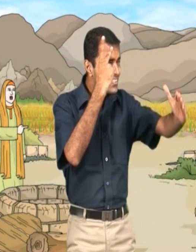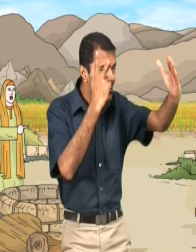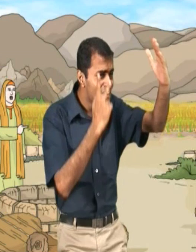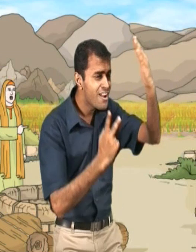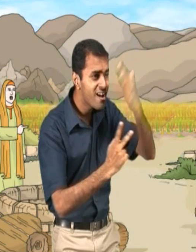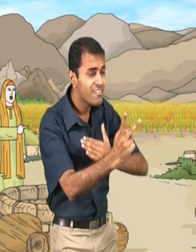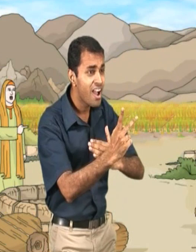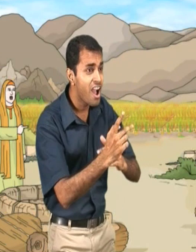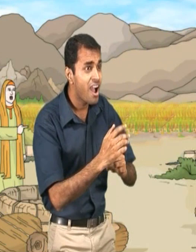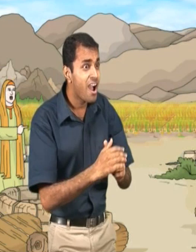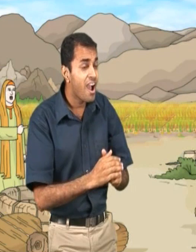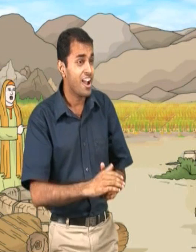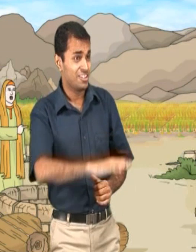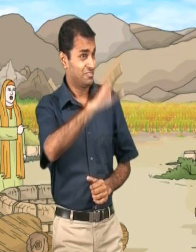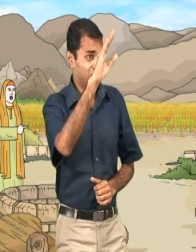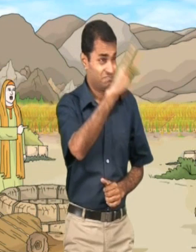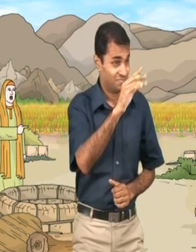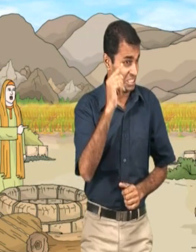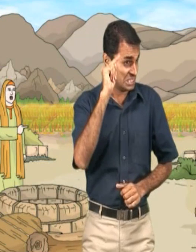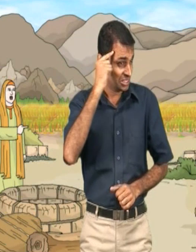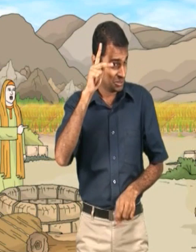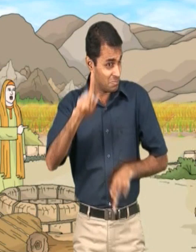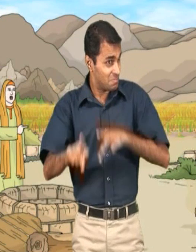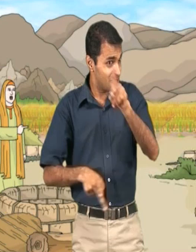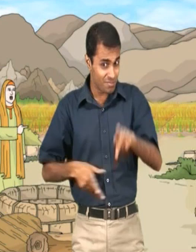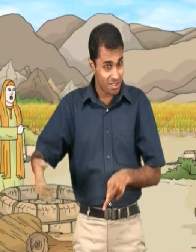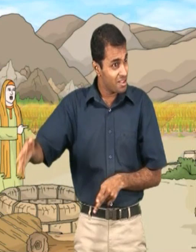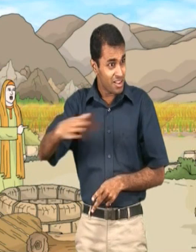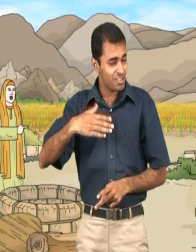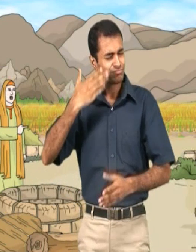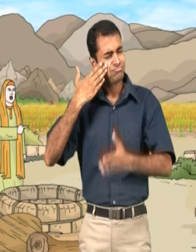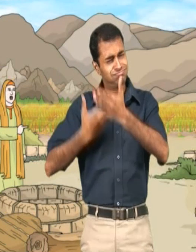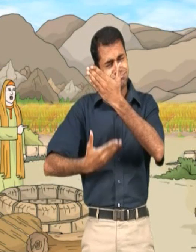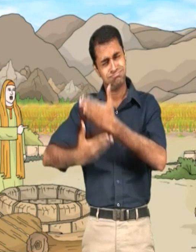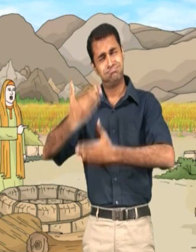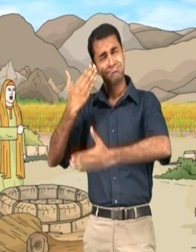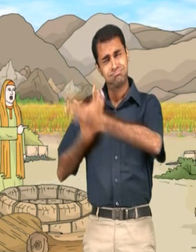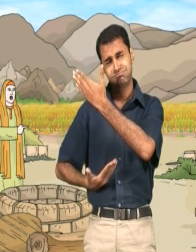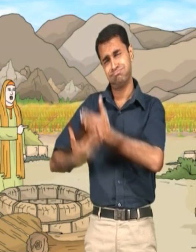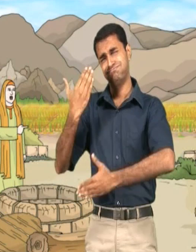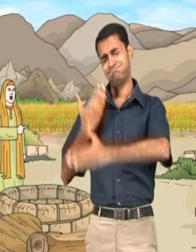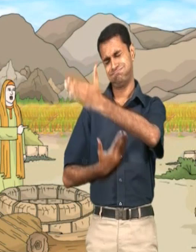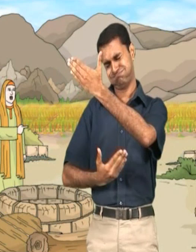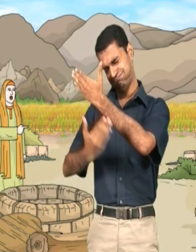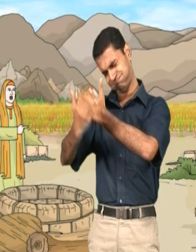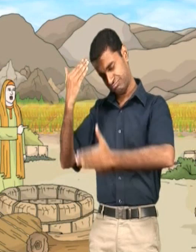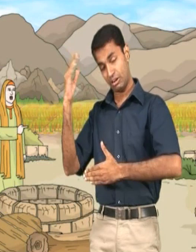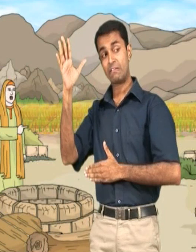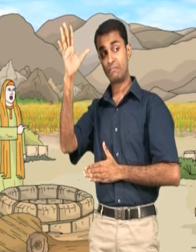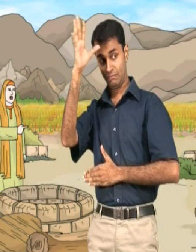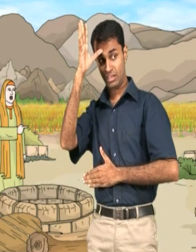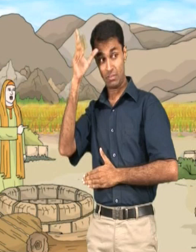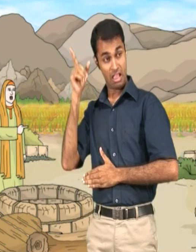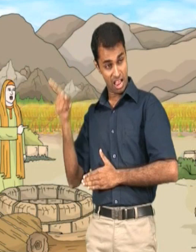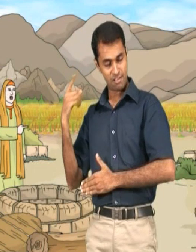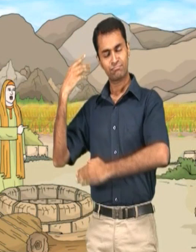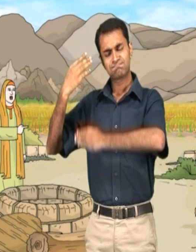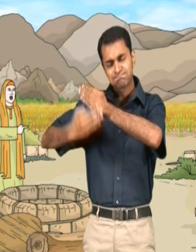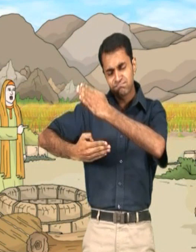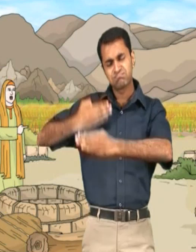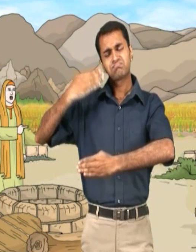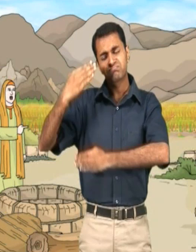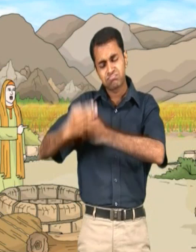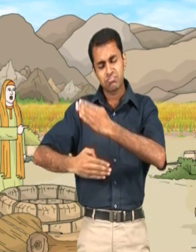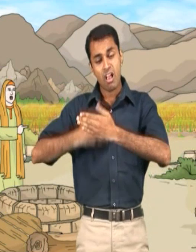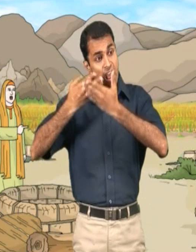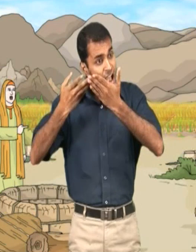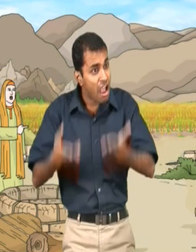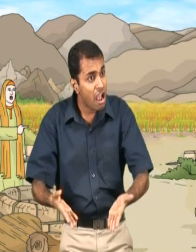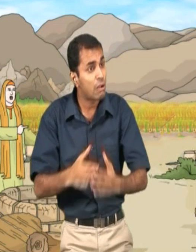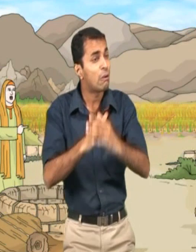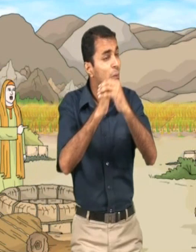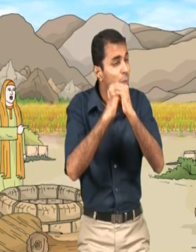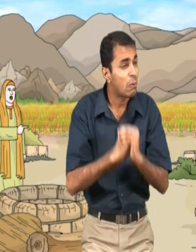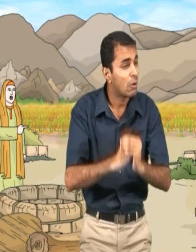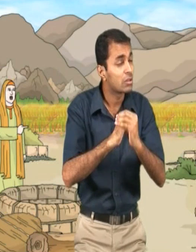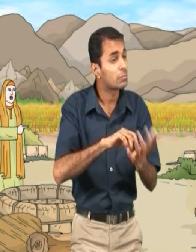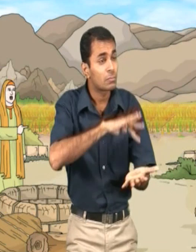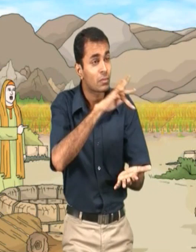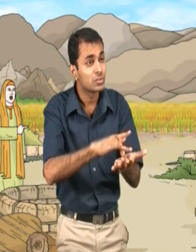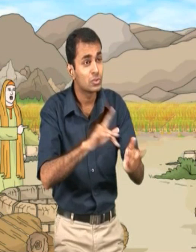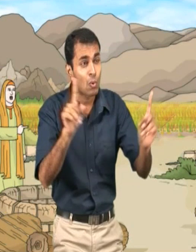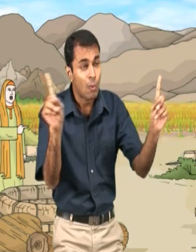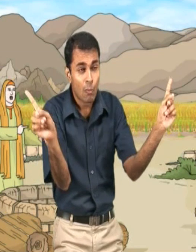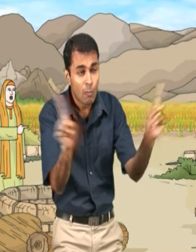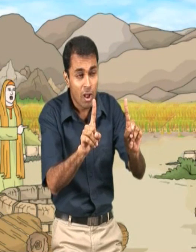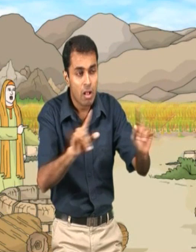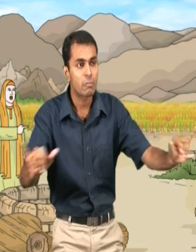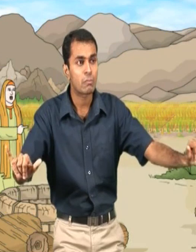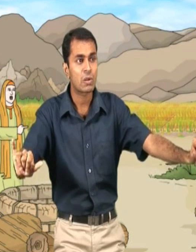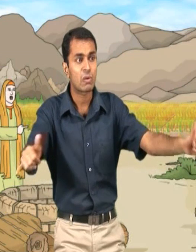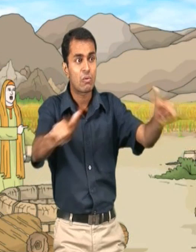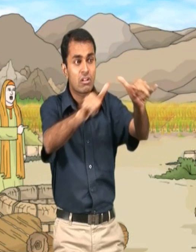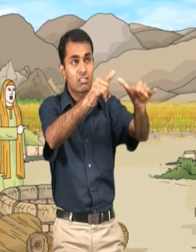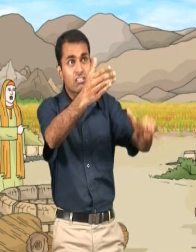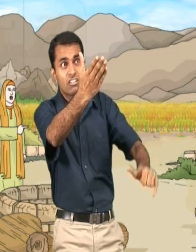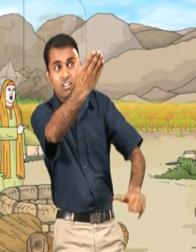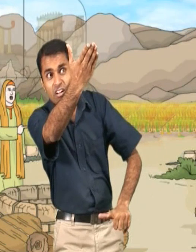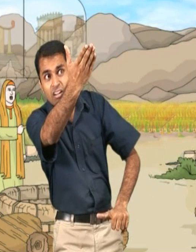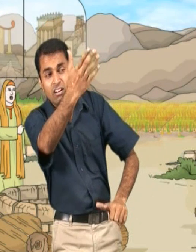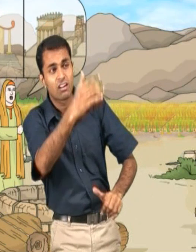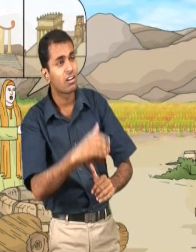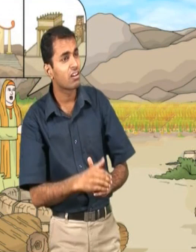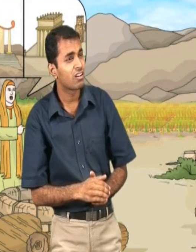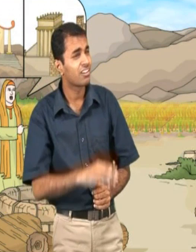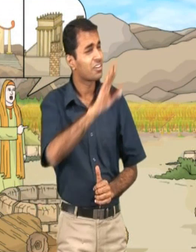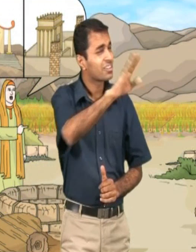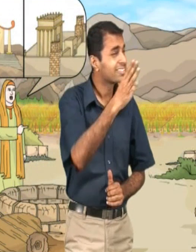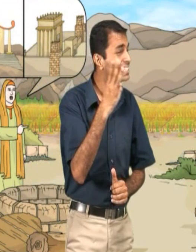“Sir,” the woman said, “I see that You are a prophet.